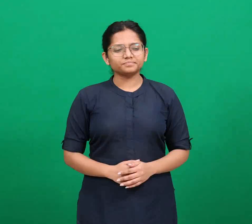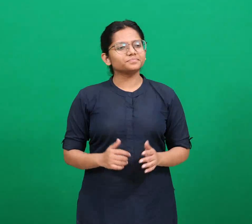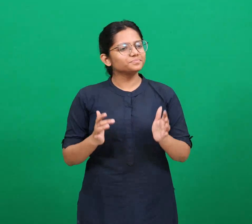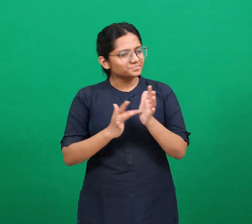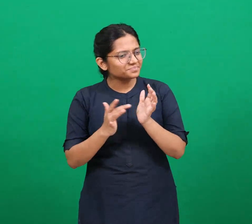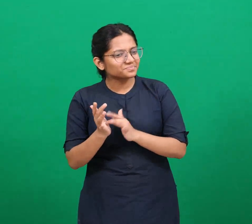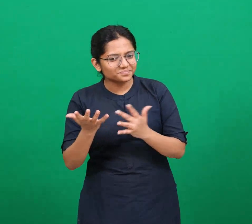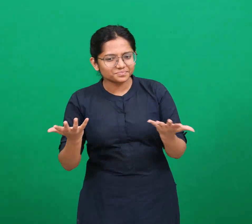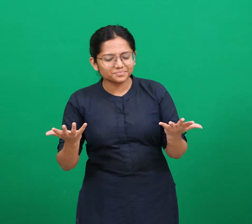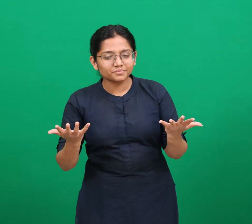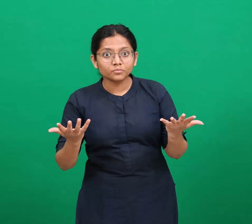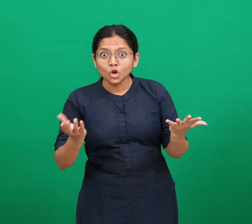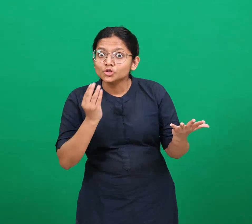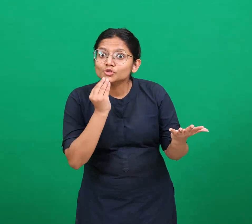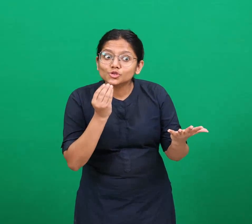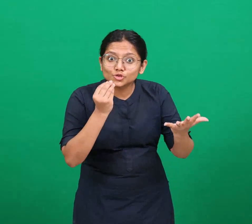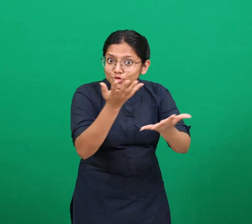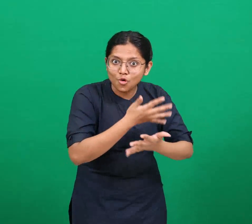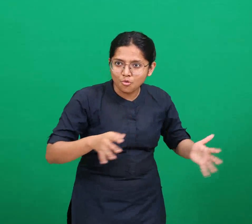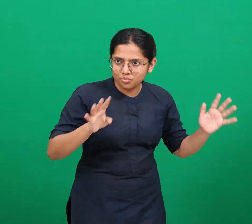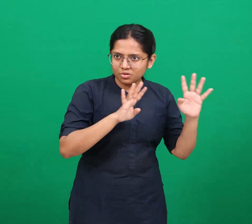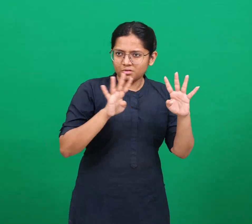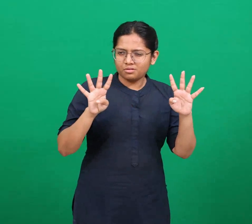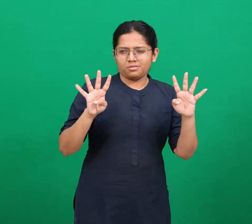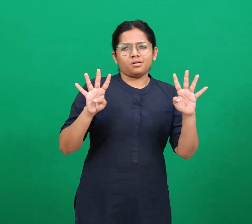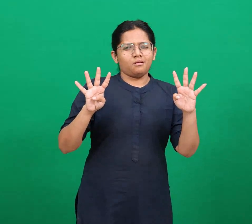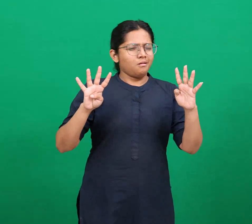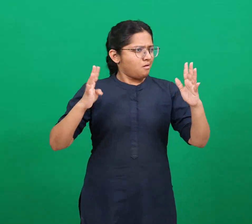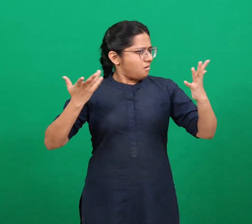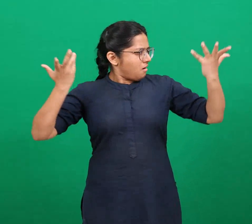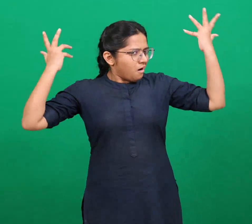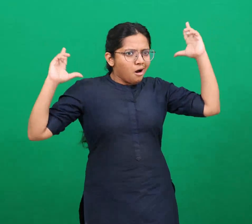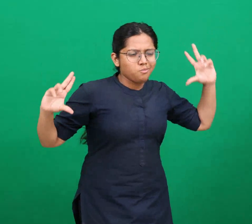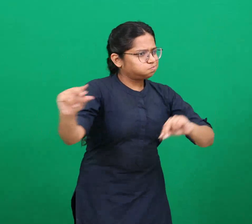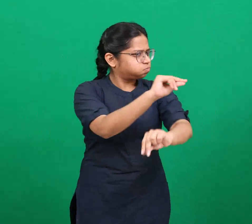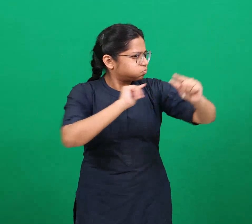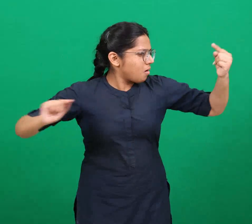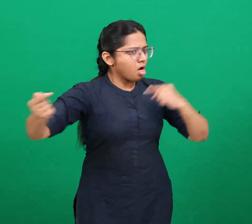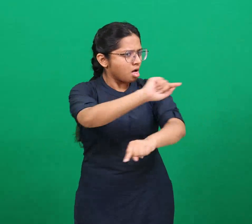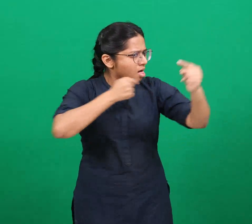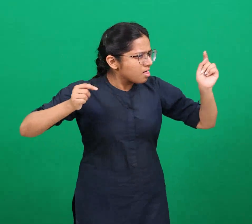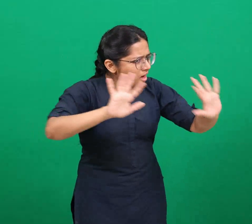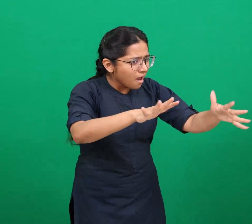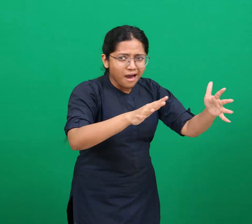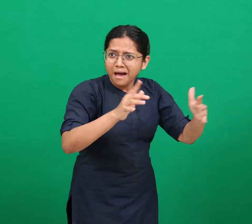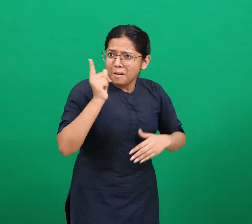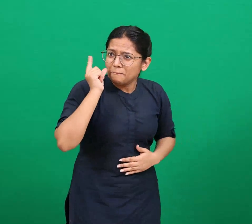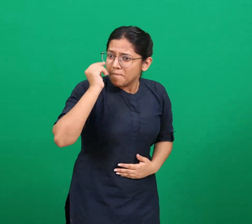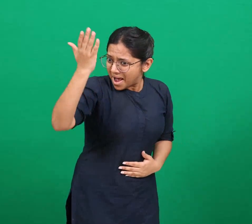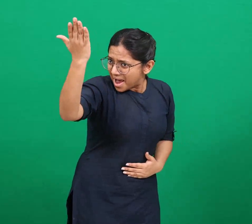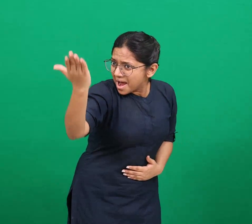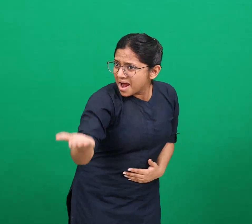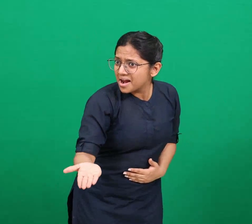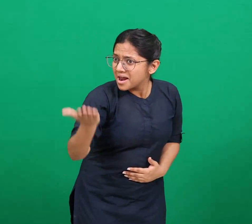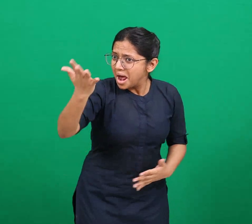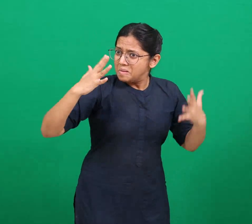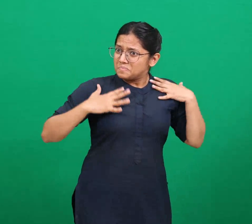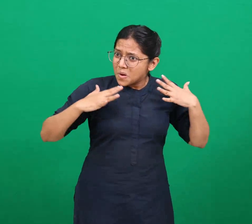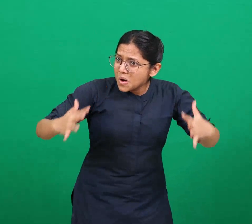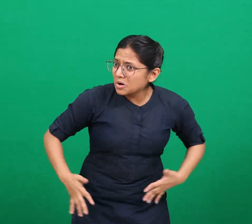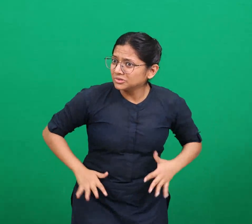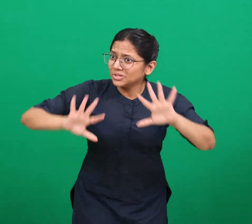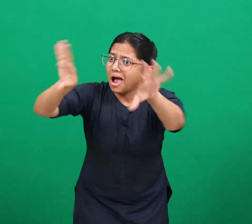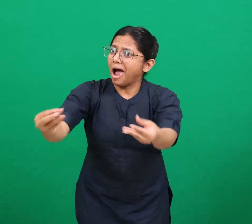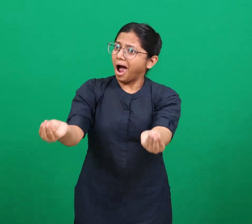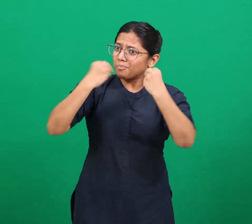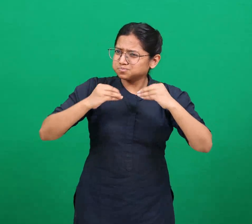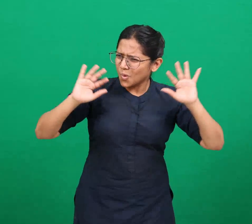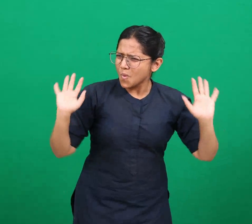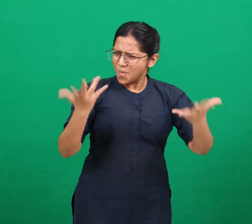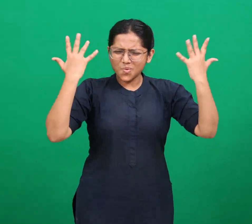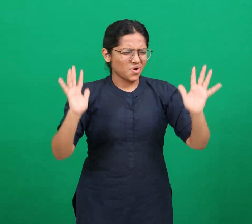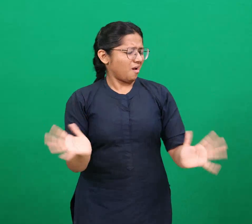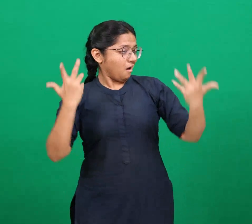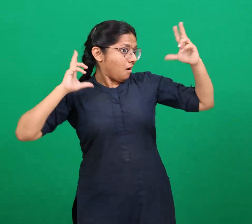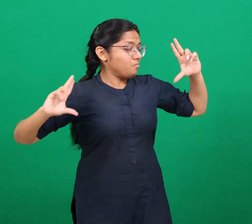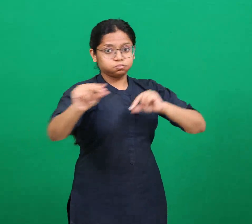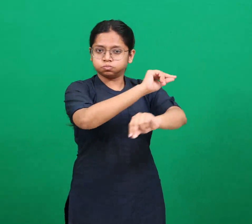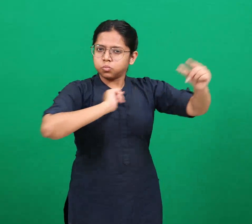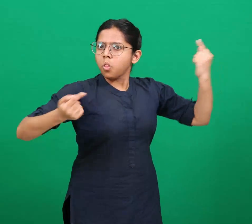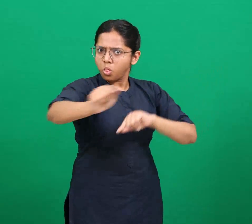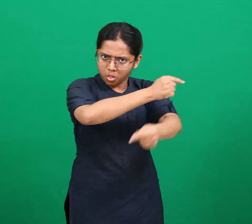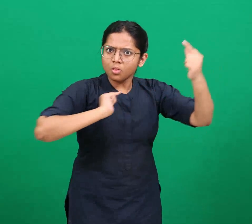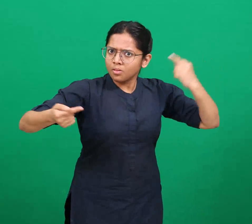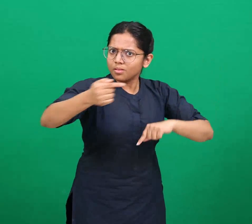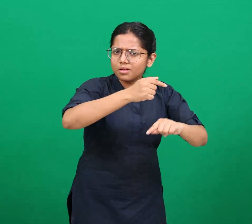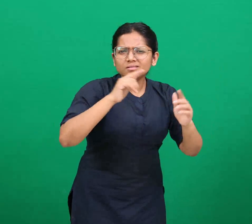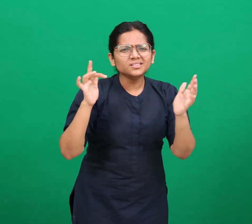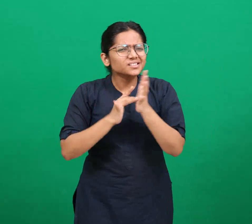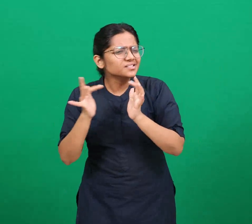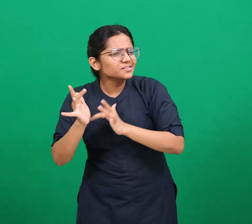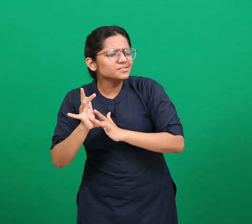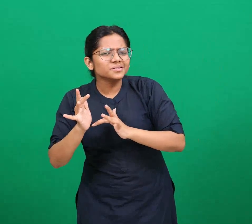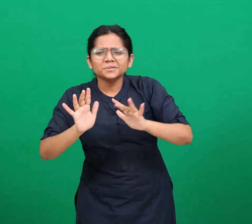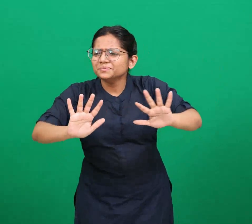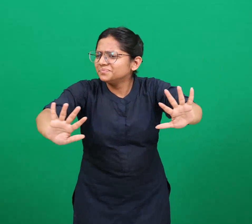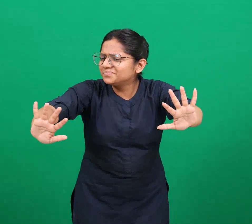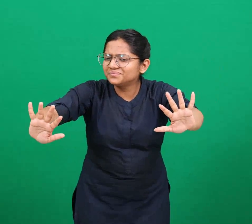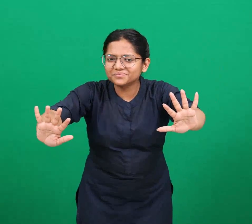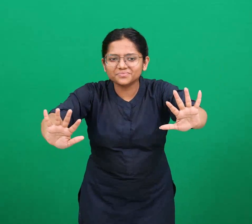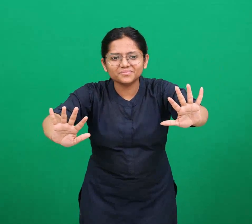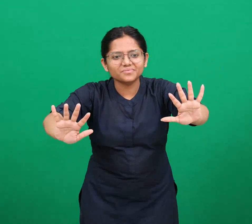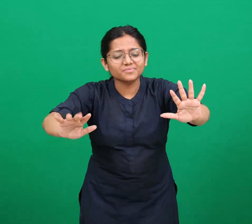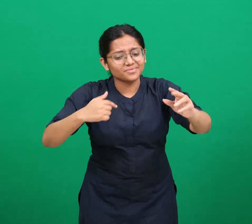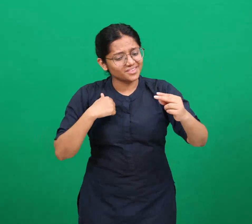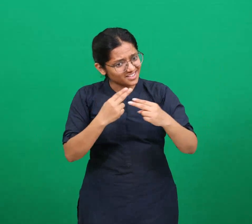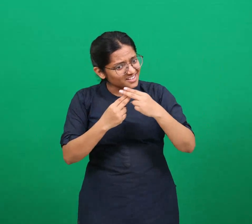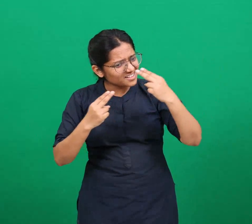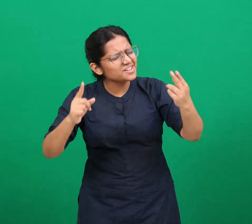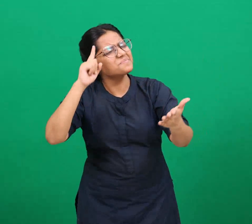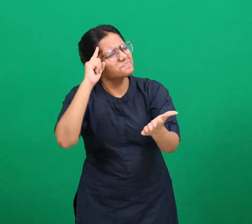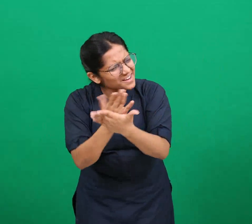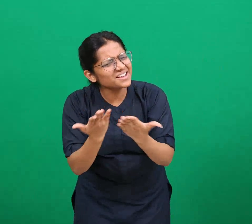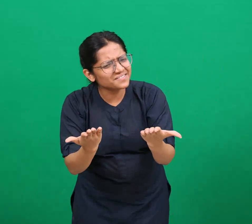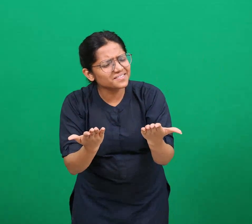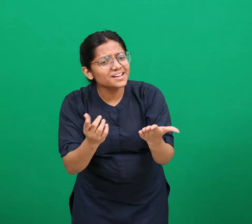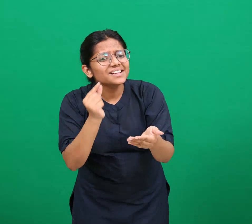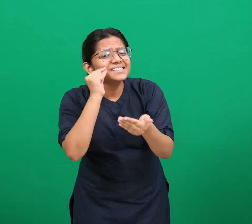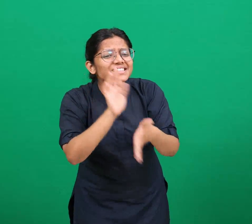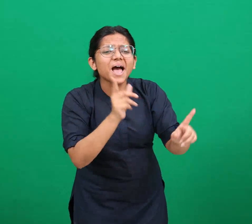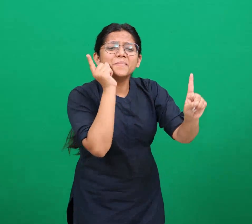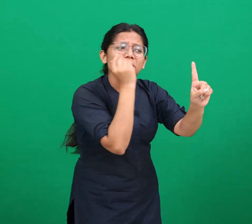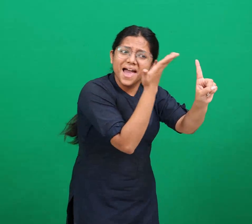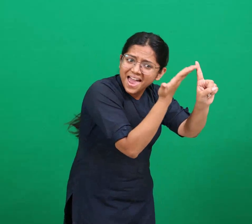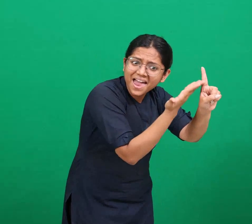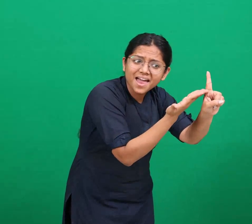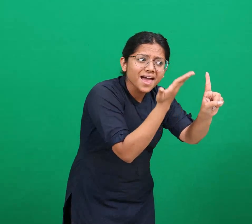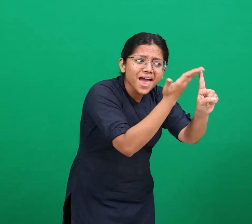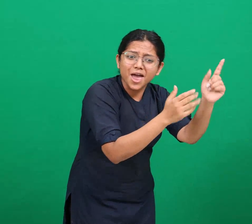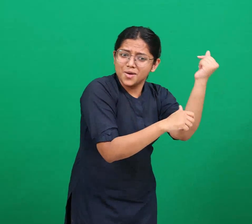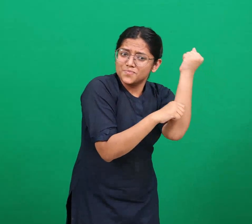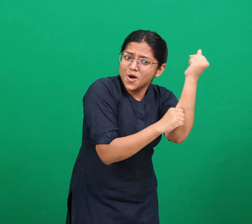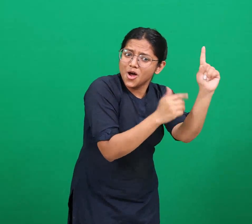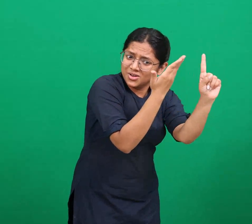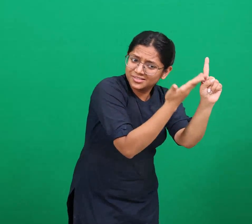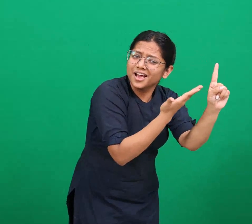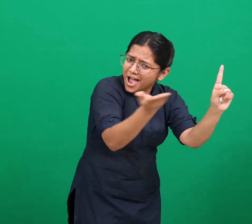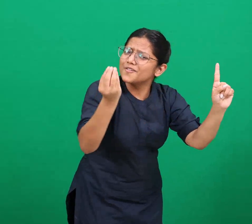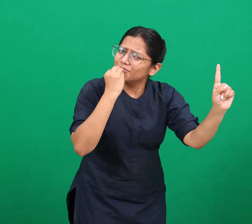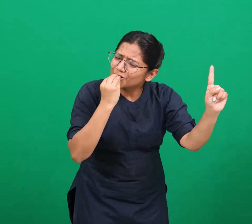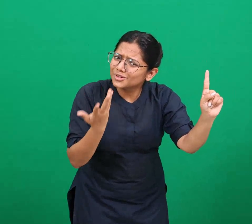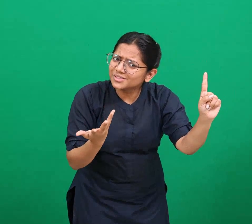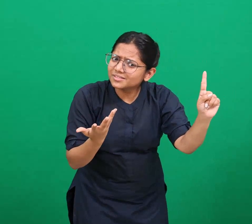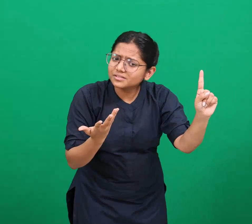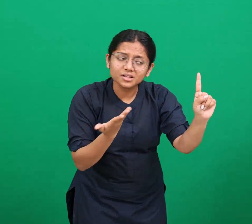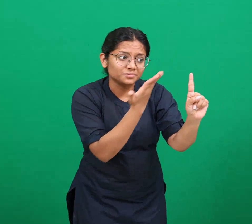At this, the Jews began to argue among themselves, "How can this man give us His flesh to eat?"